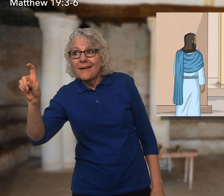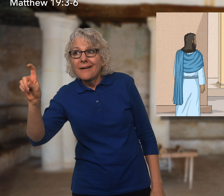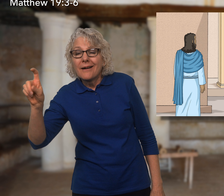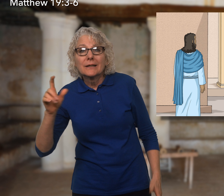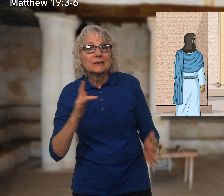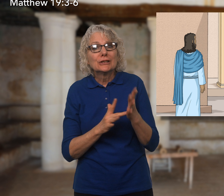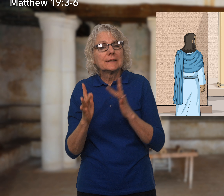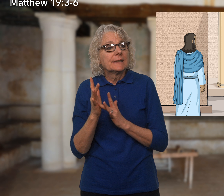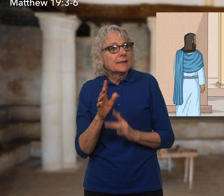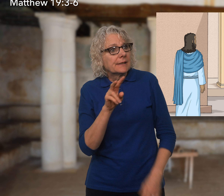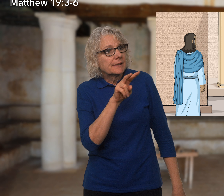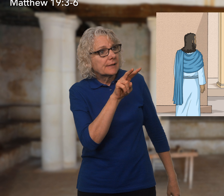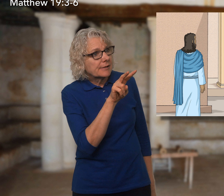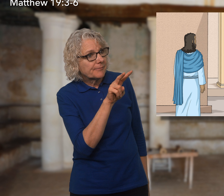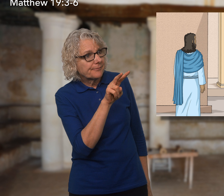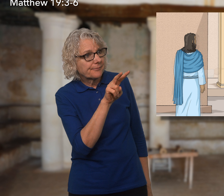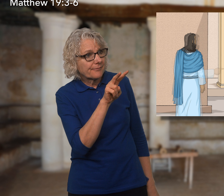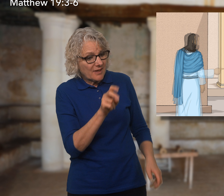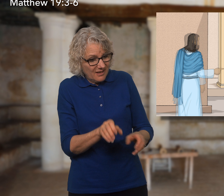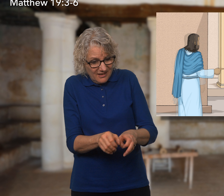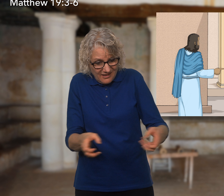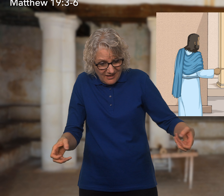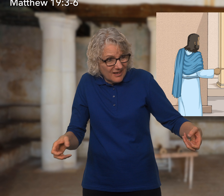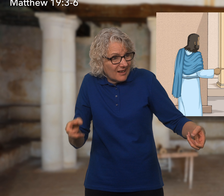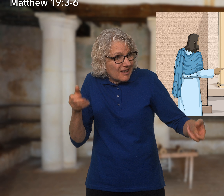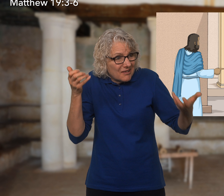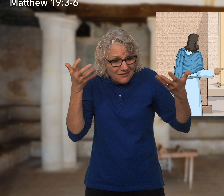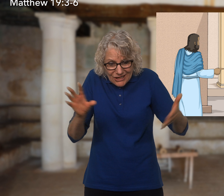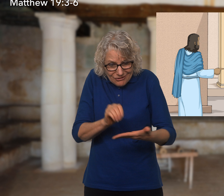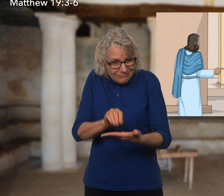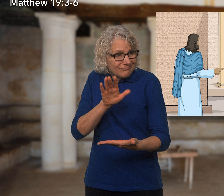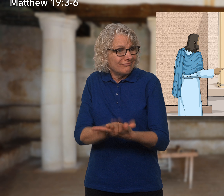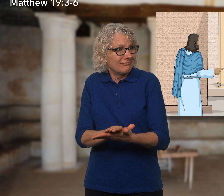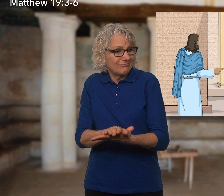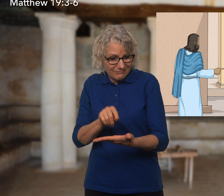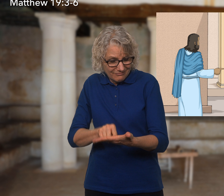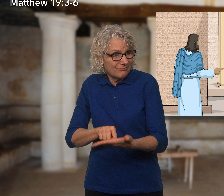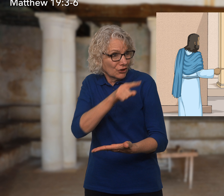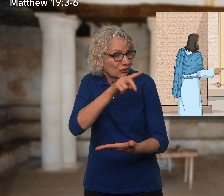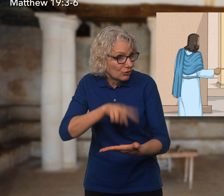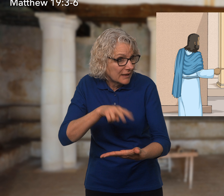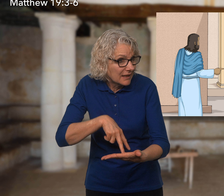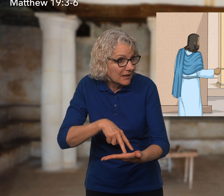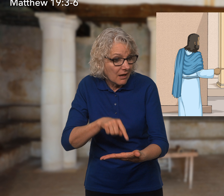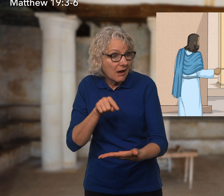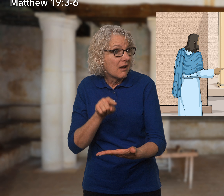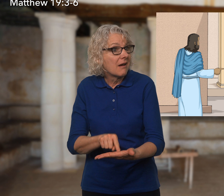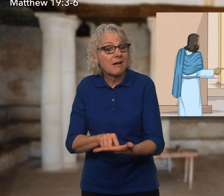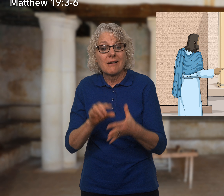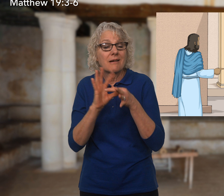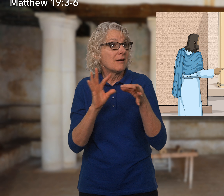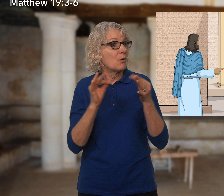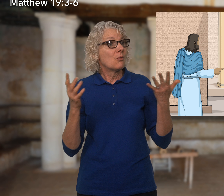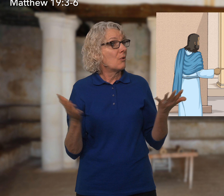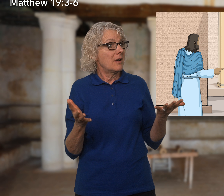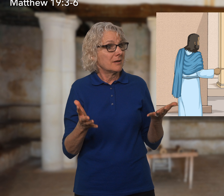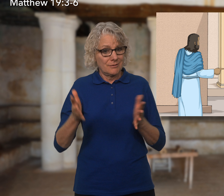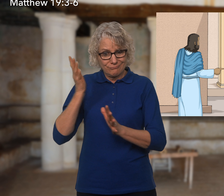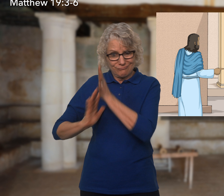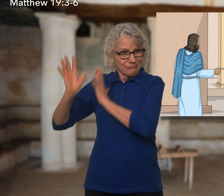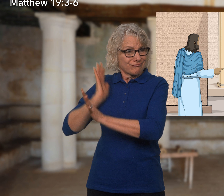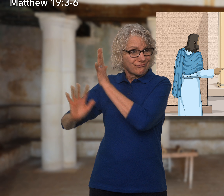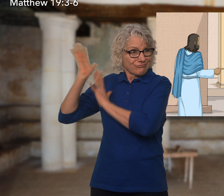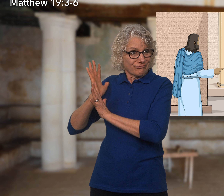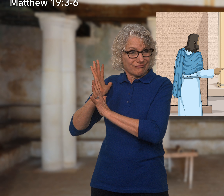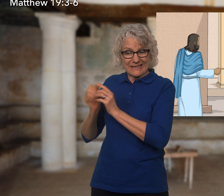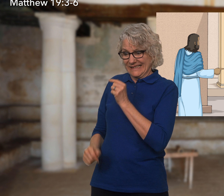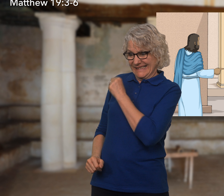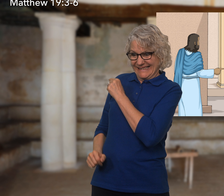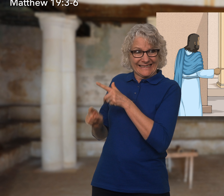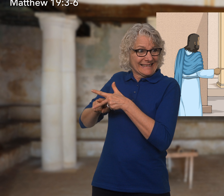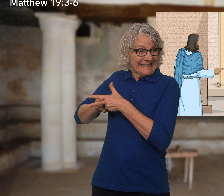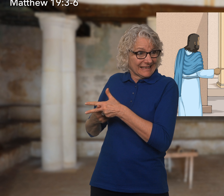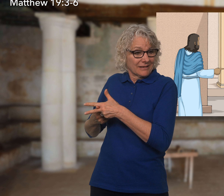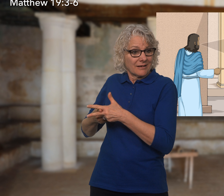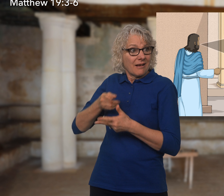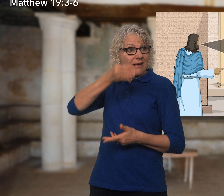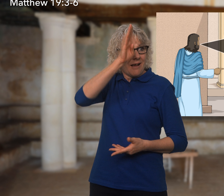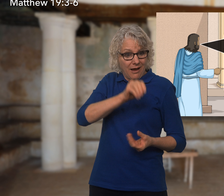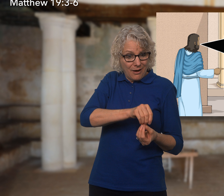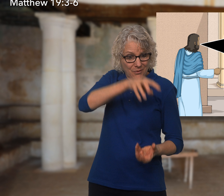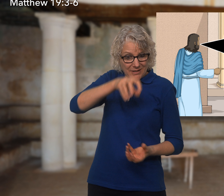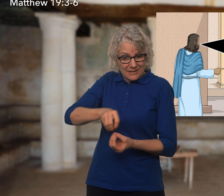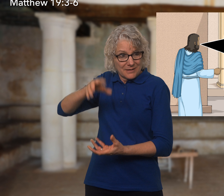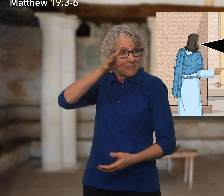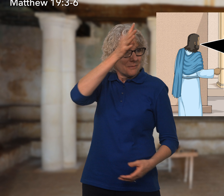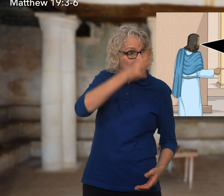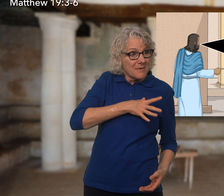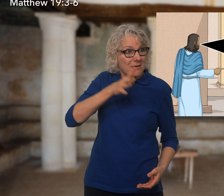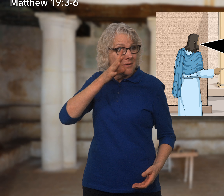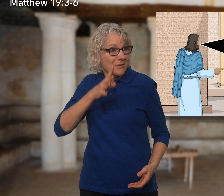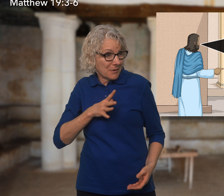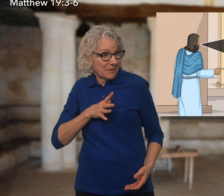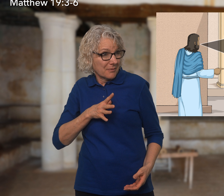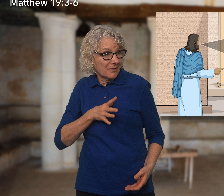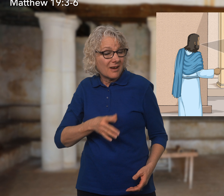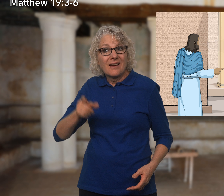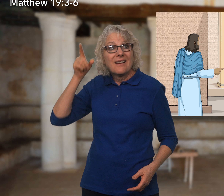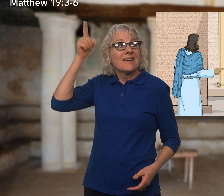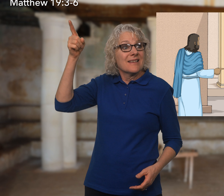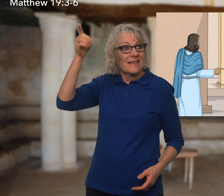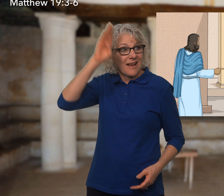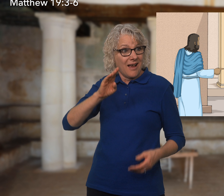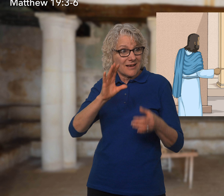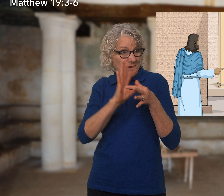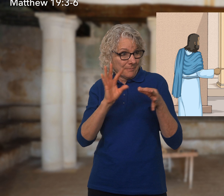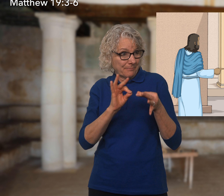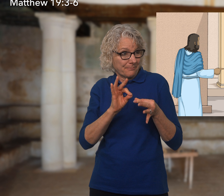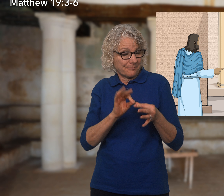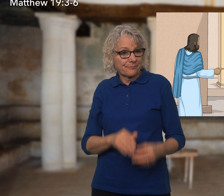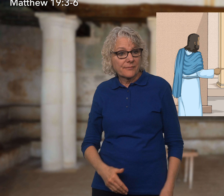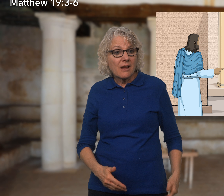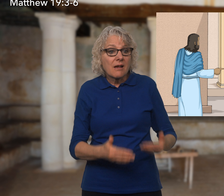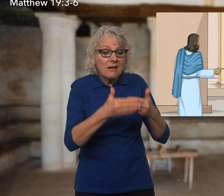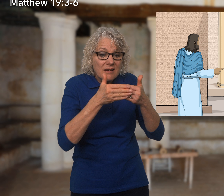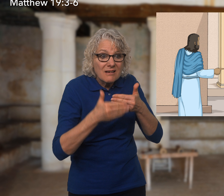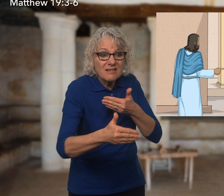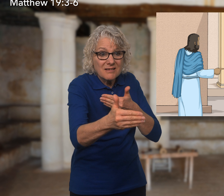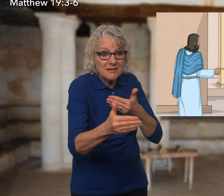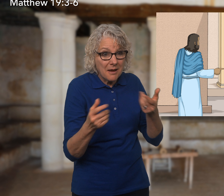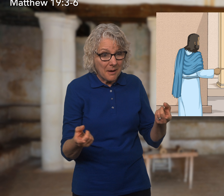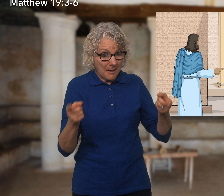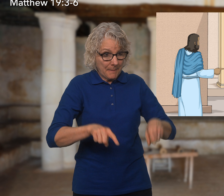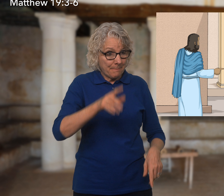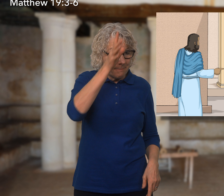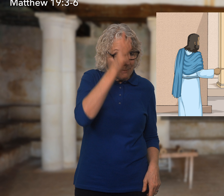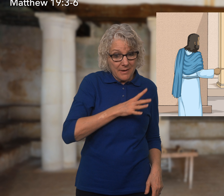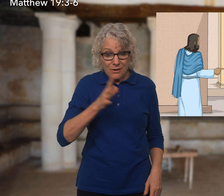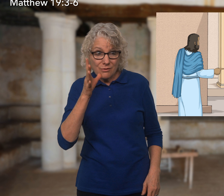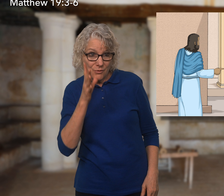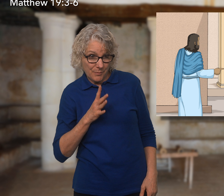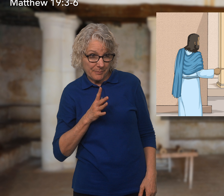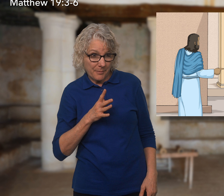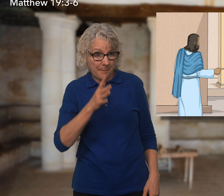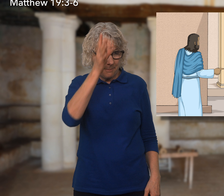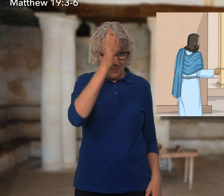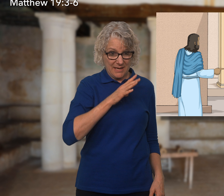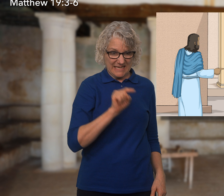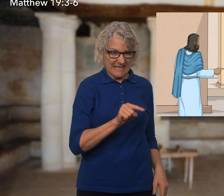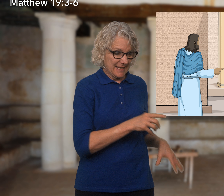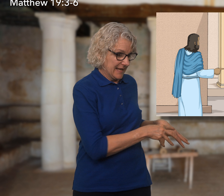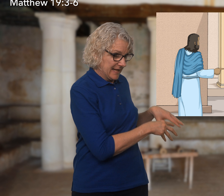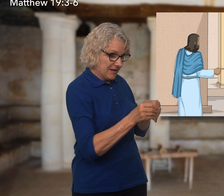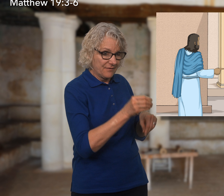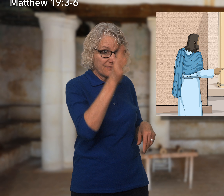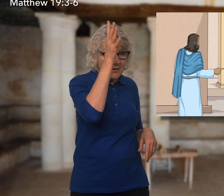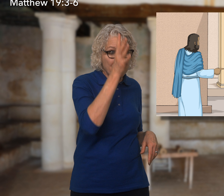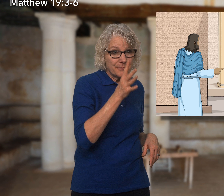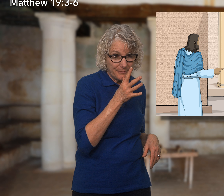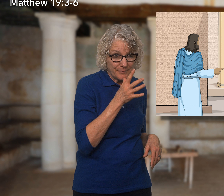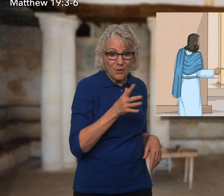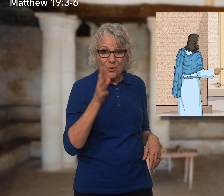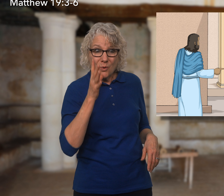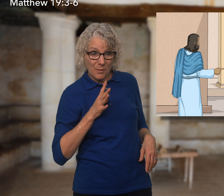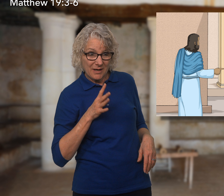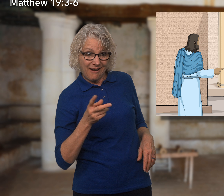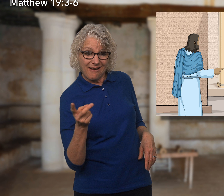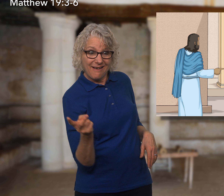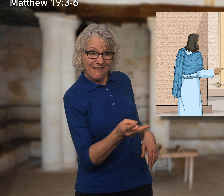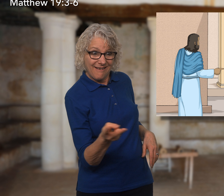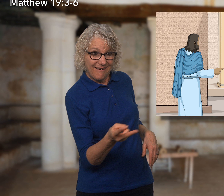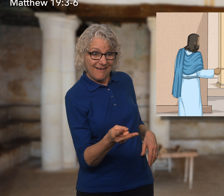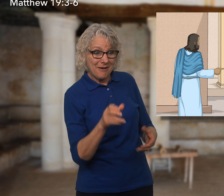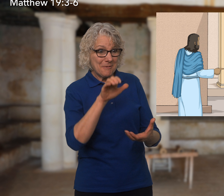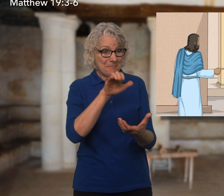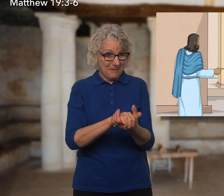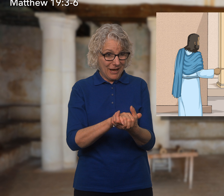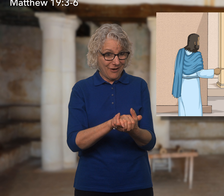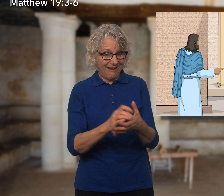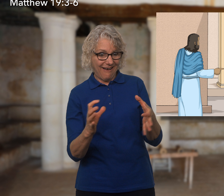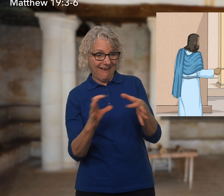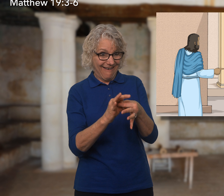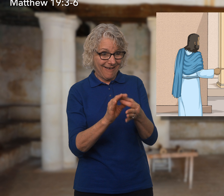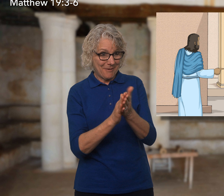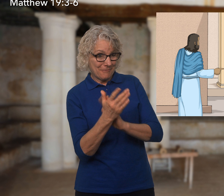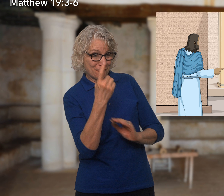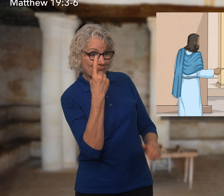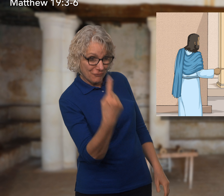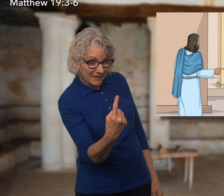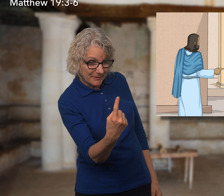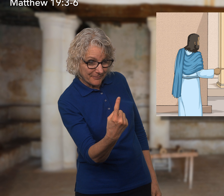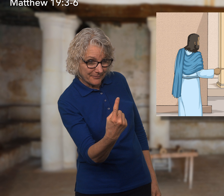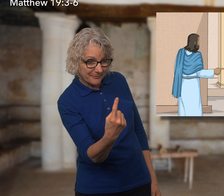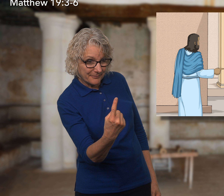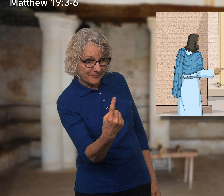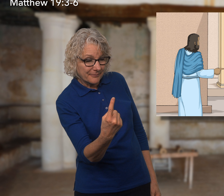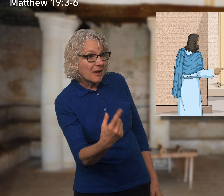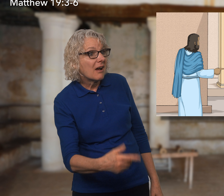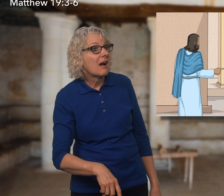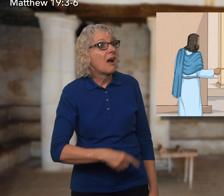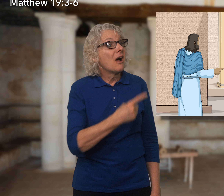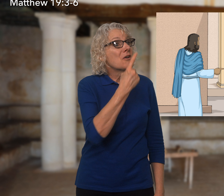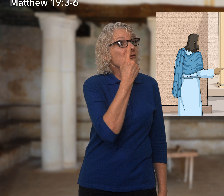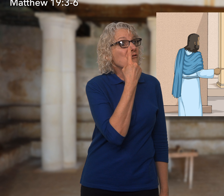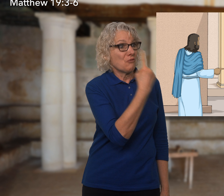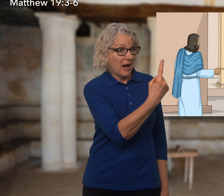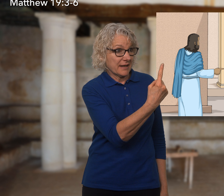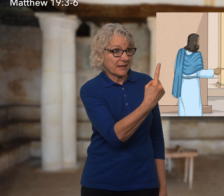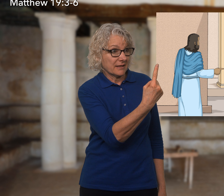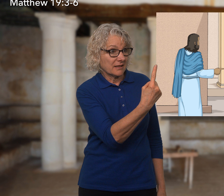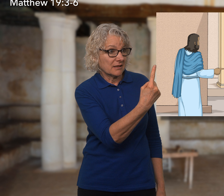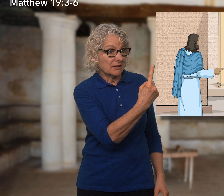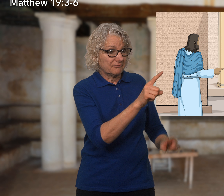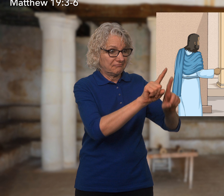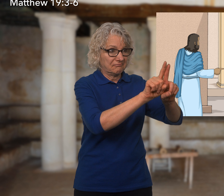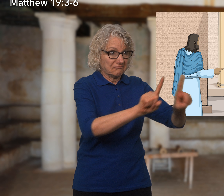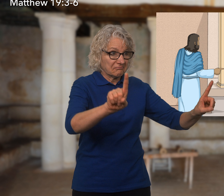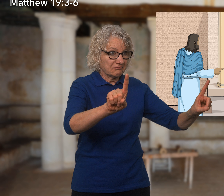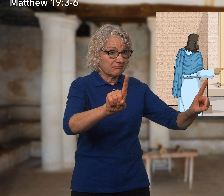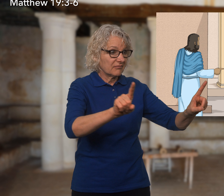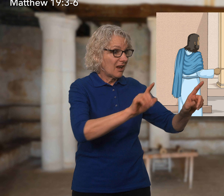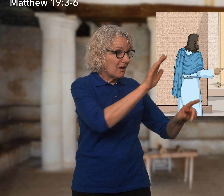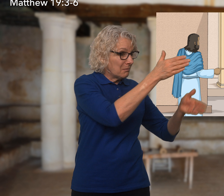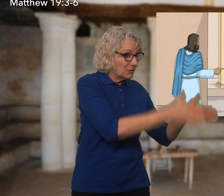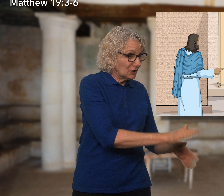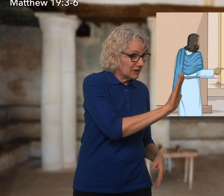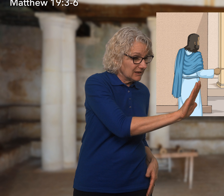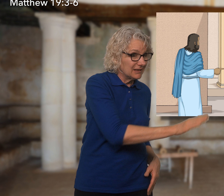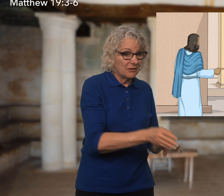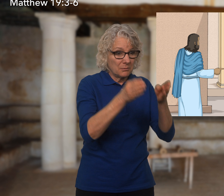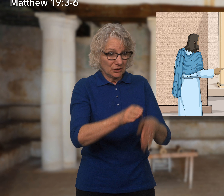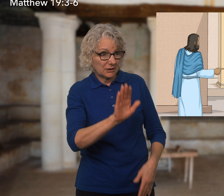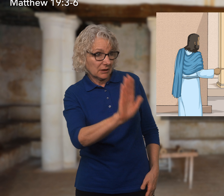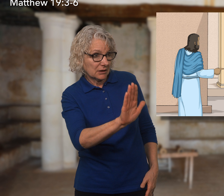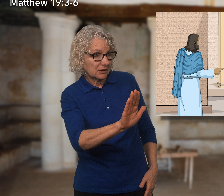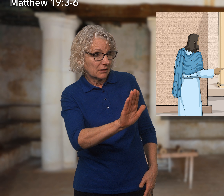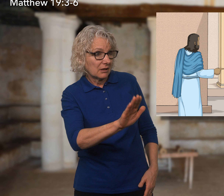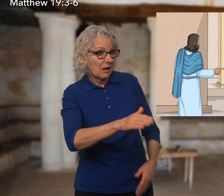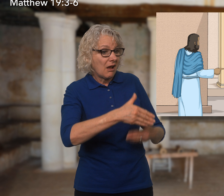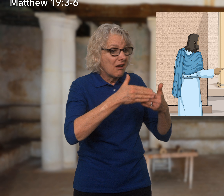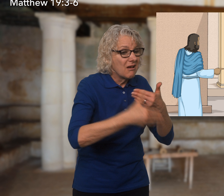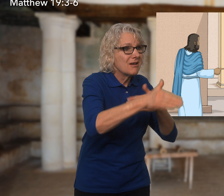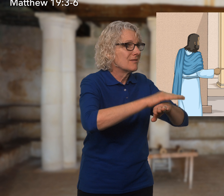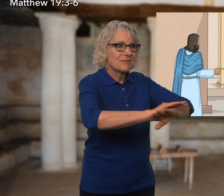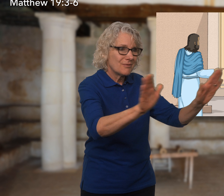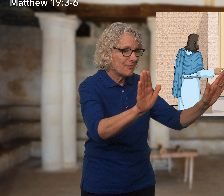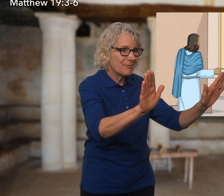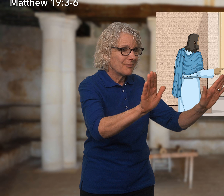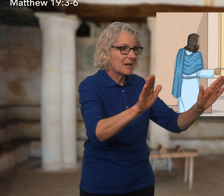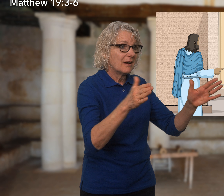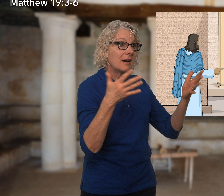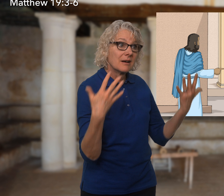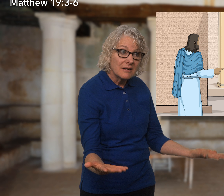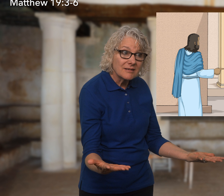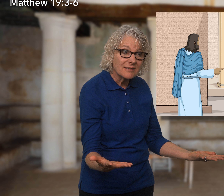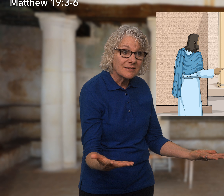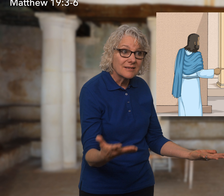Jesus answered, “Have you not read that from the beginning the Creator ‘made them male and female,’ and said, ‘For this reason a man will leave his father and mother and be united to his wife, and the two will become one flesh’?